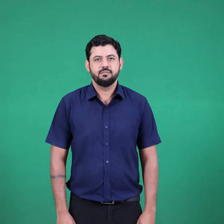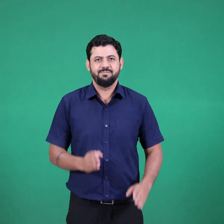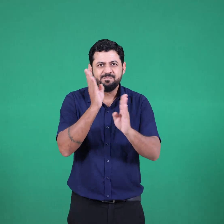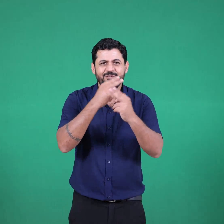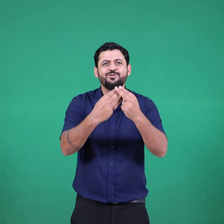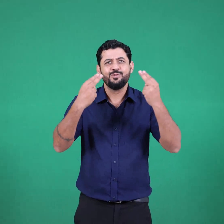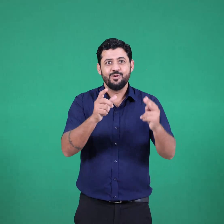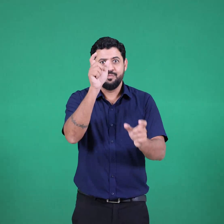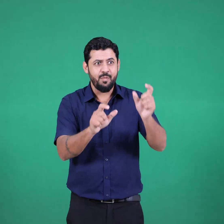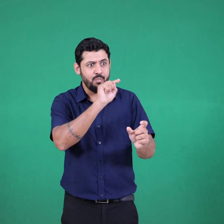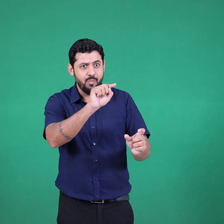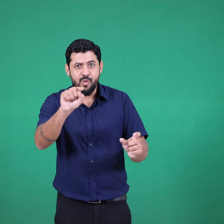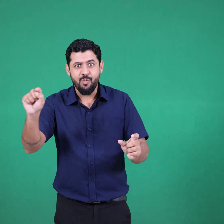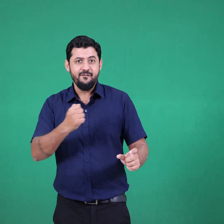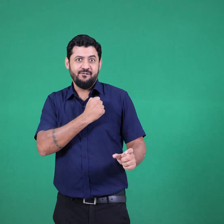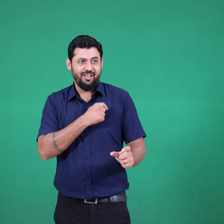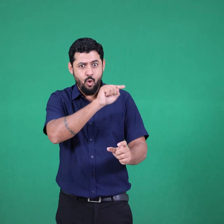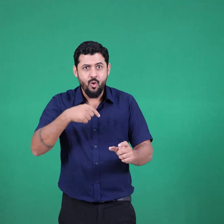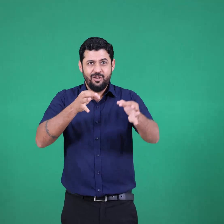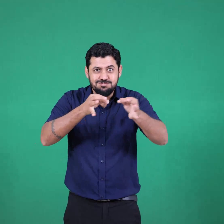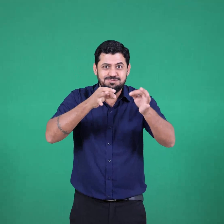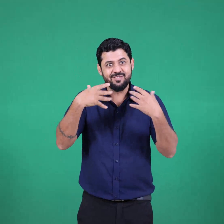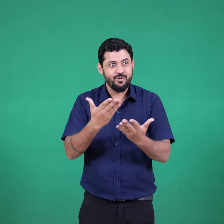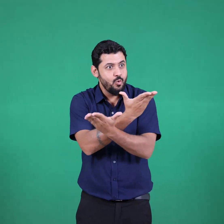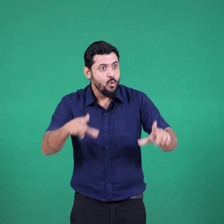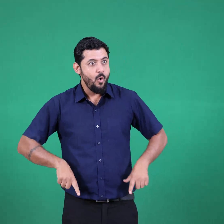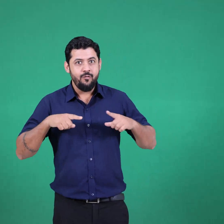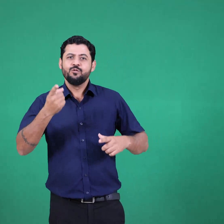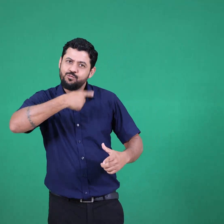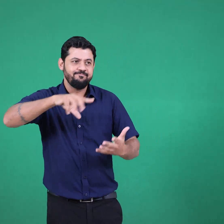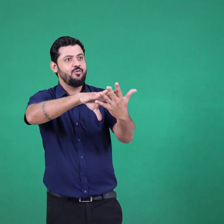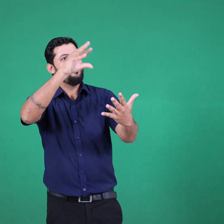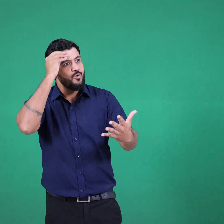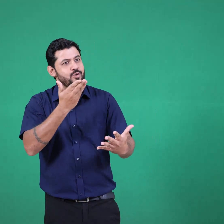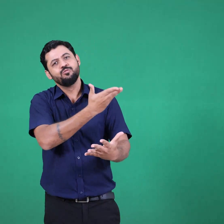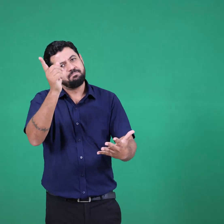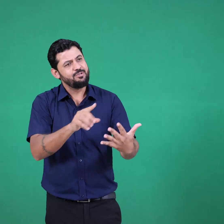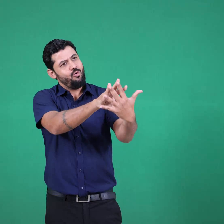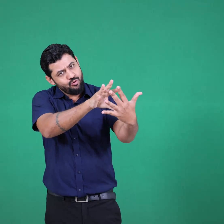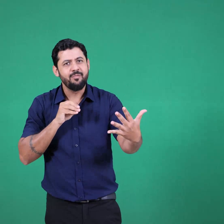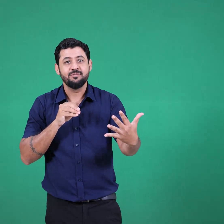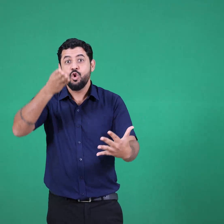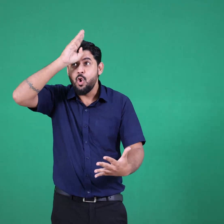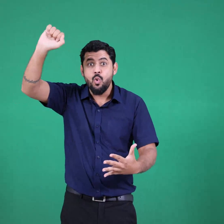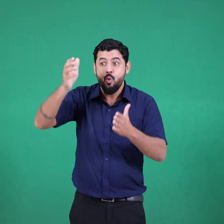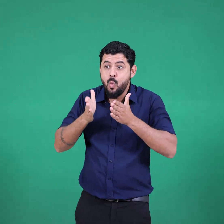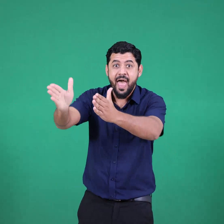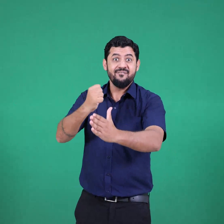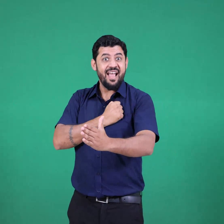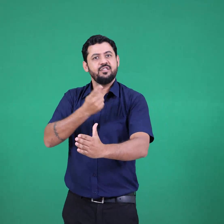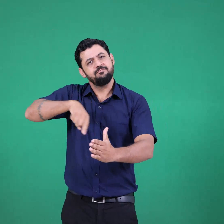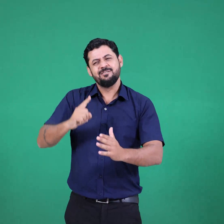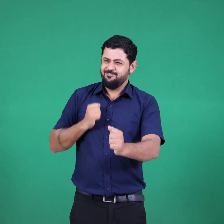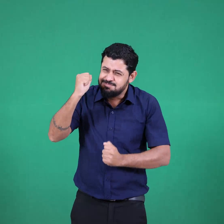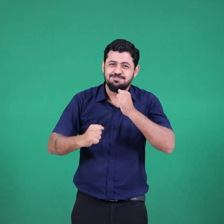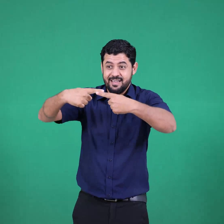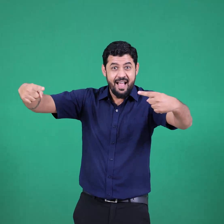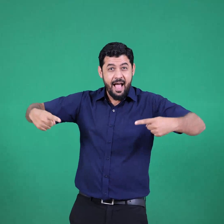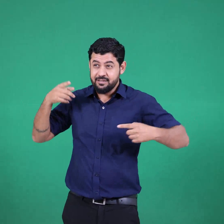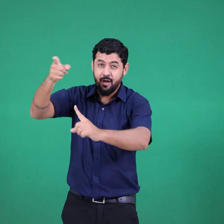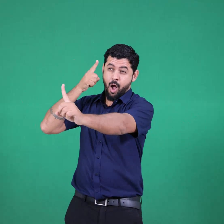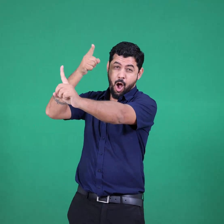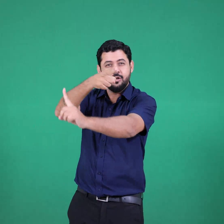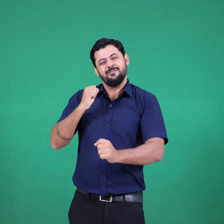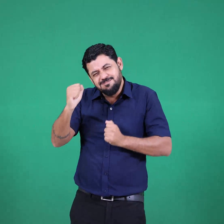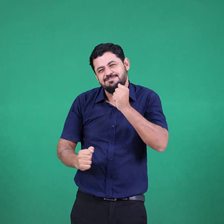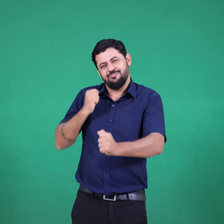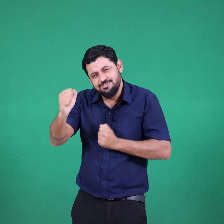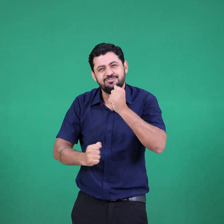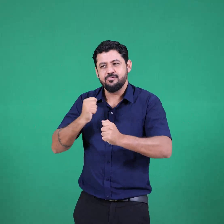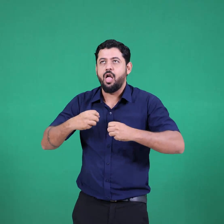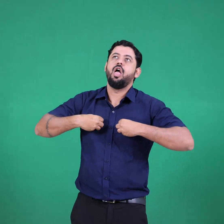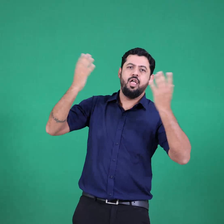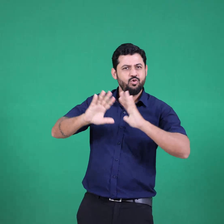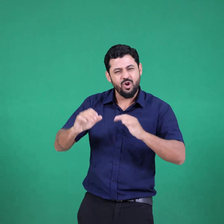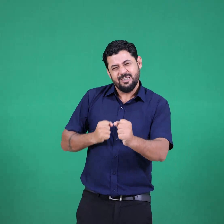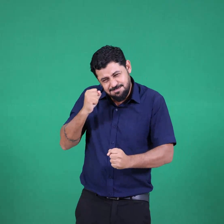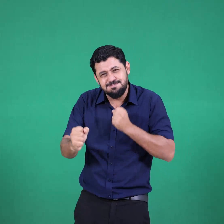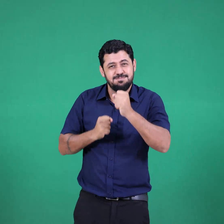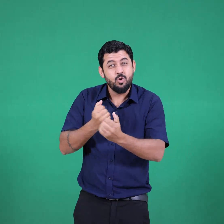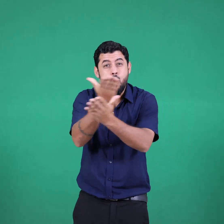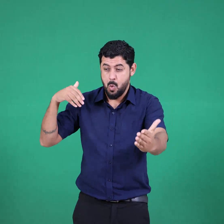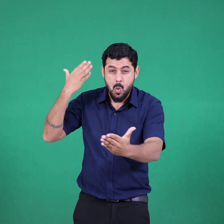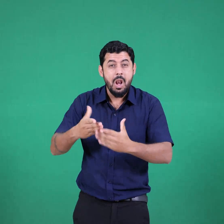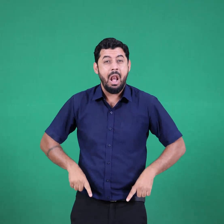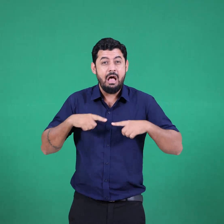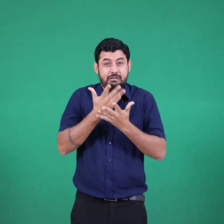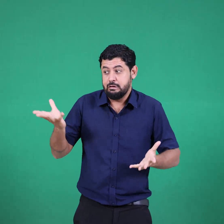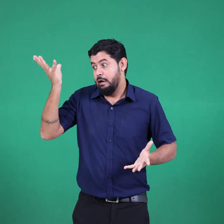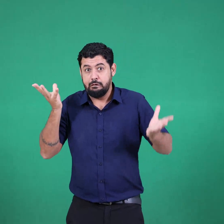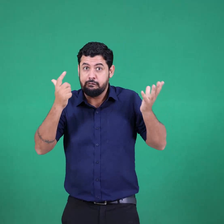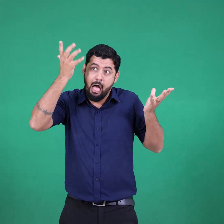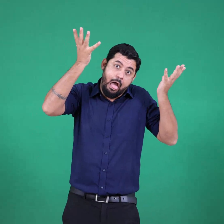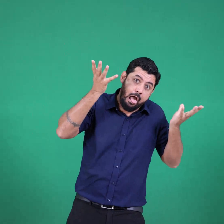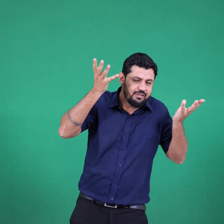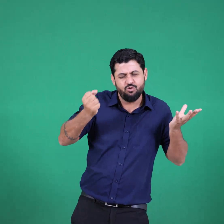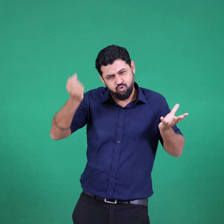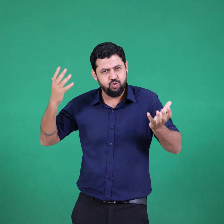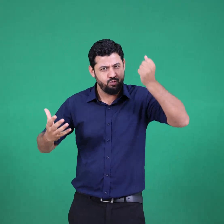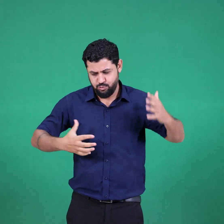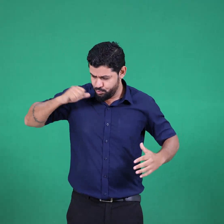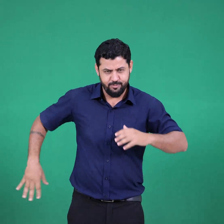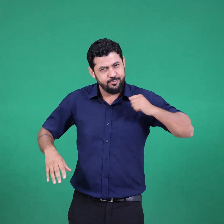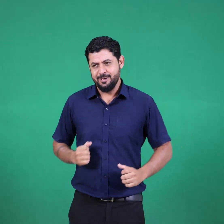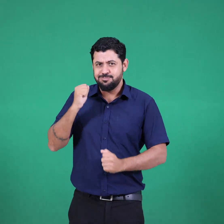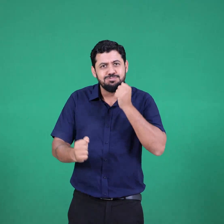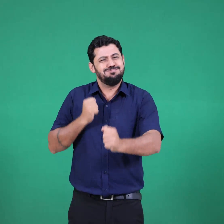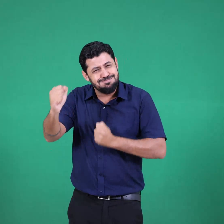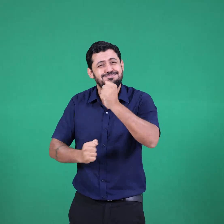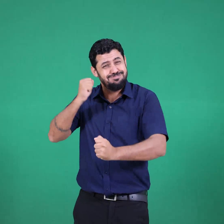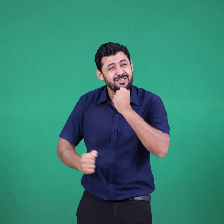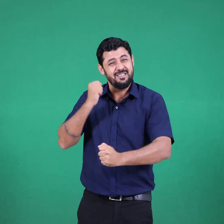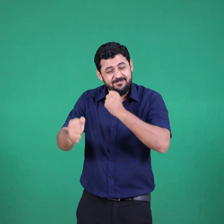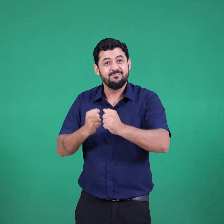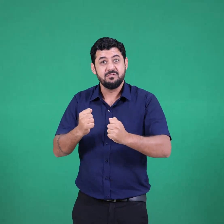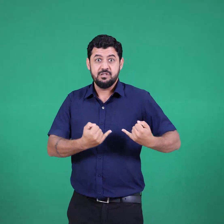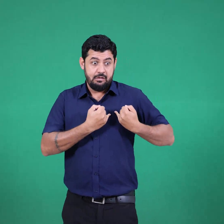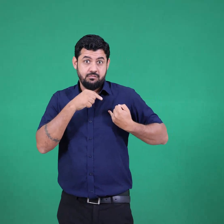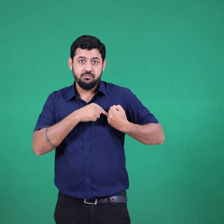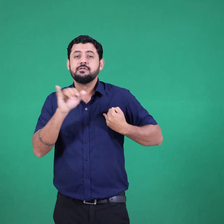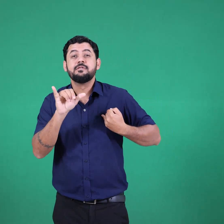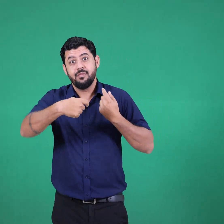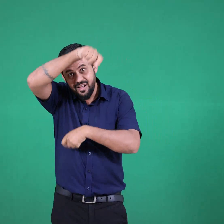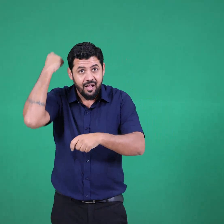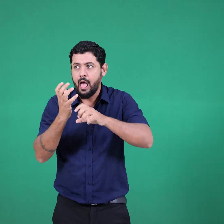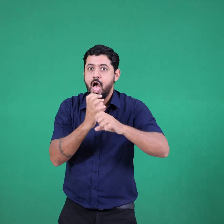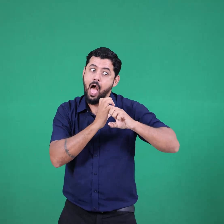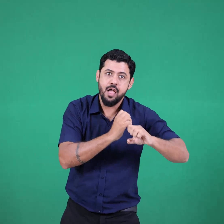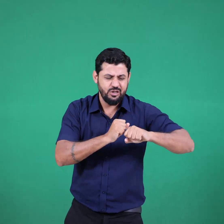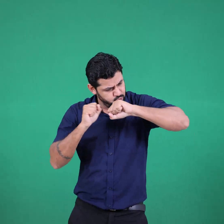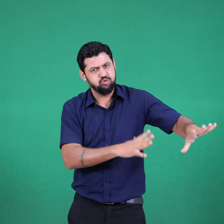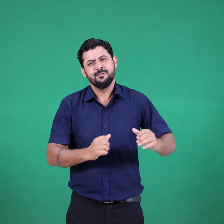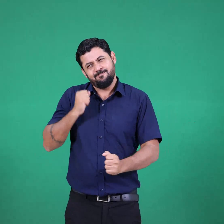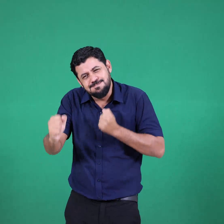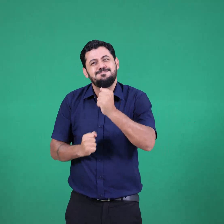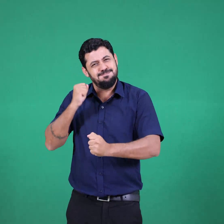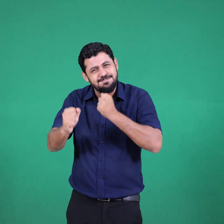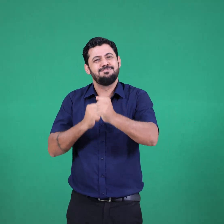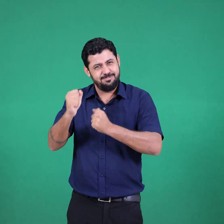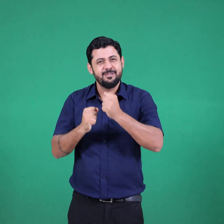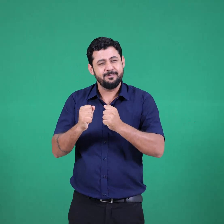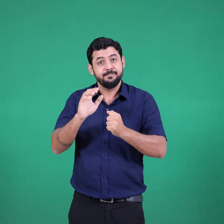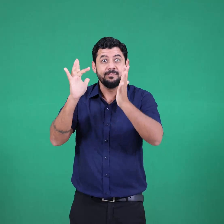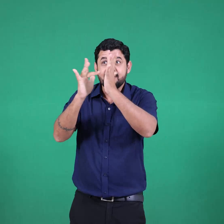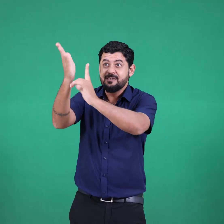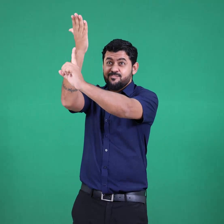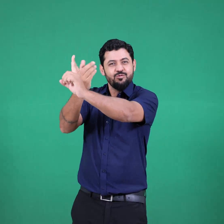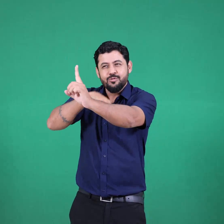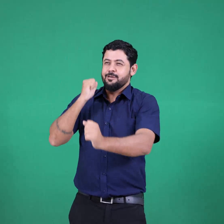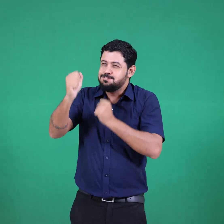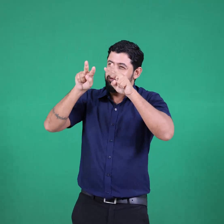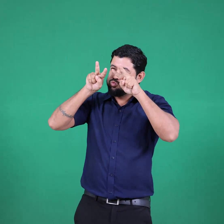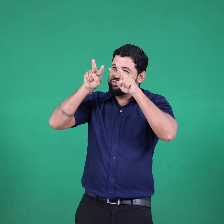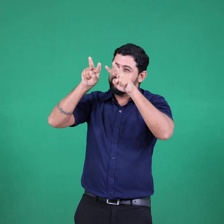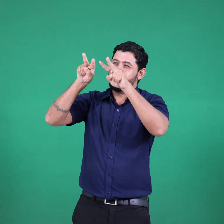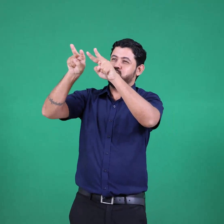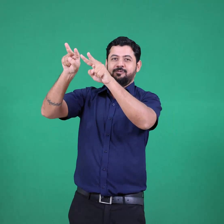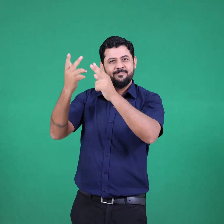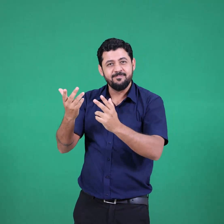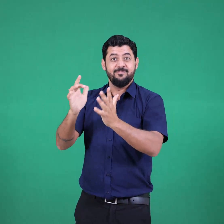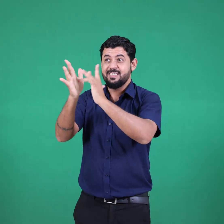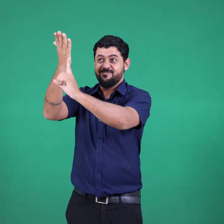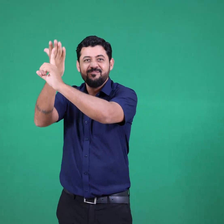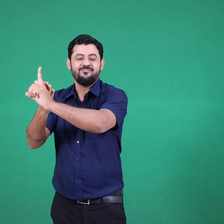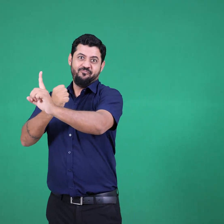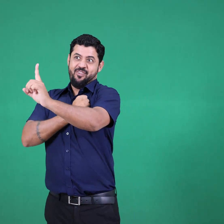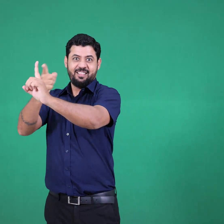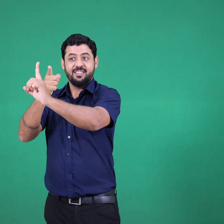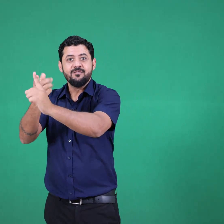Therefore, since we are surrounded by such a great cloud of witnesses, let us throw off every encumbrance and the sin that so easily entangles, and let us run with endurance the race set out for us.